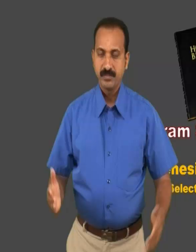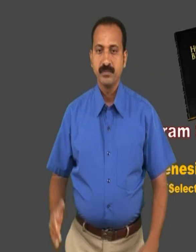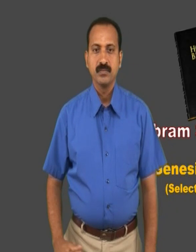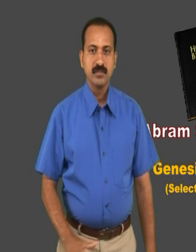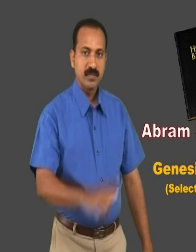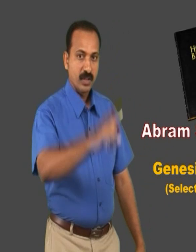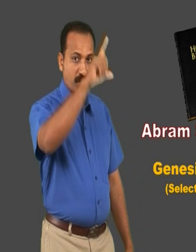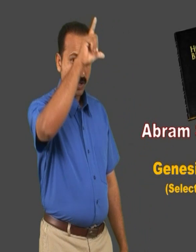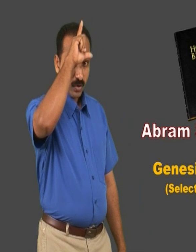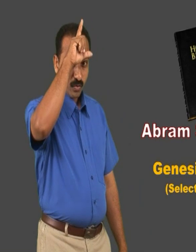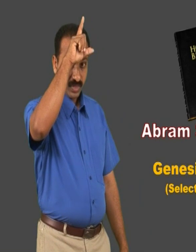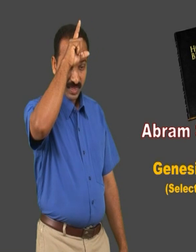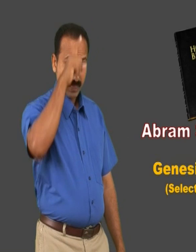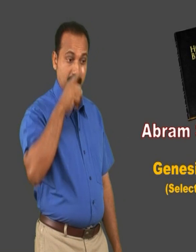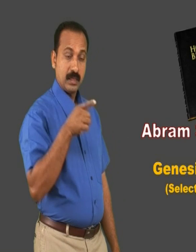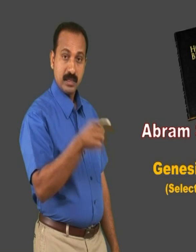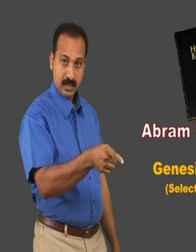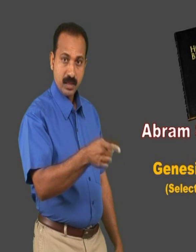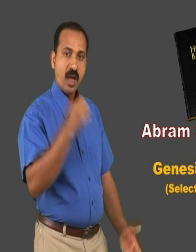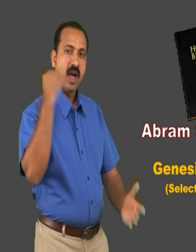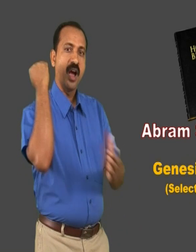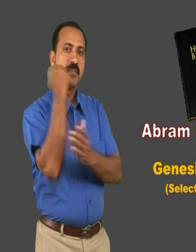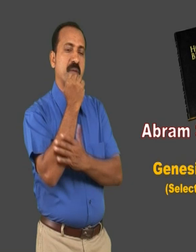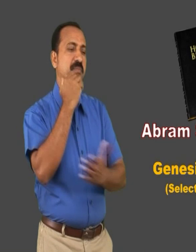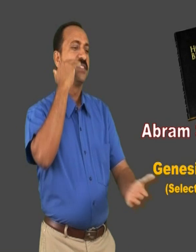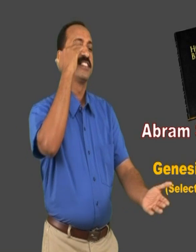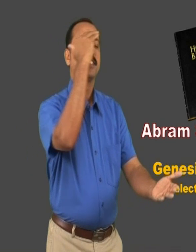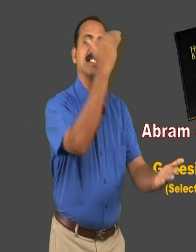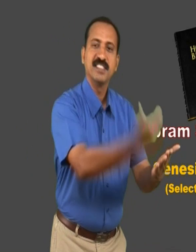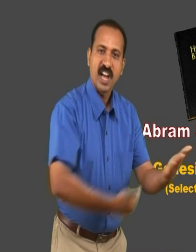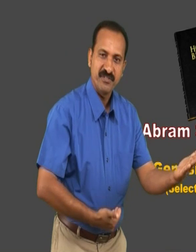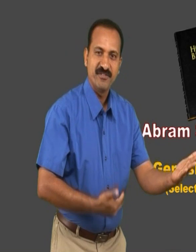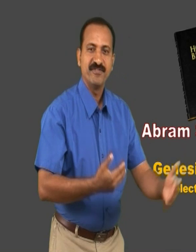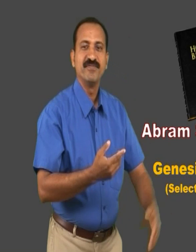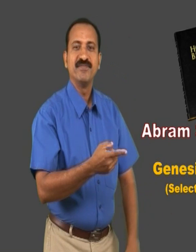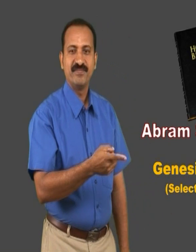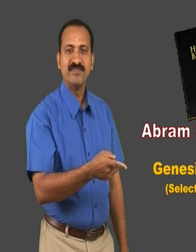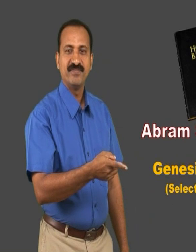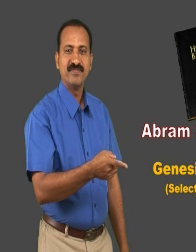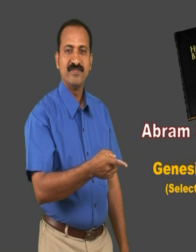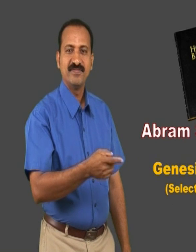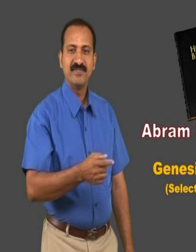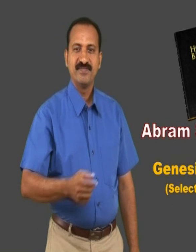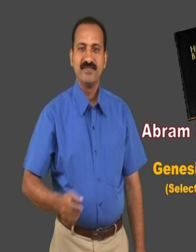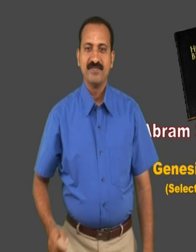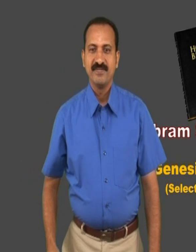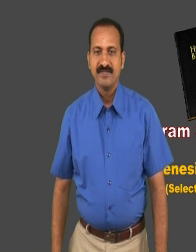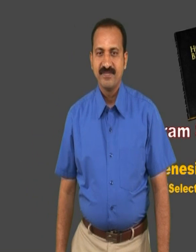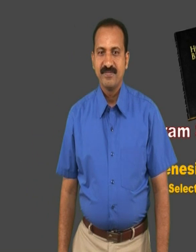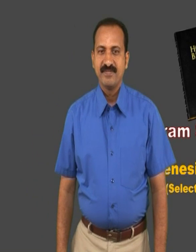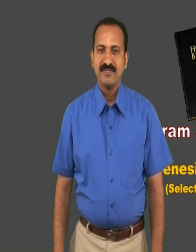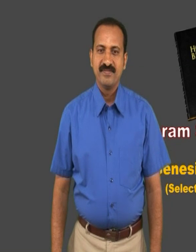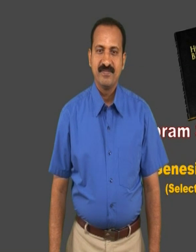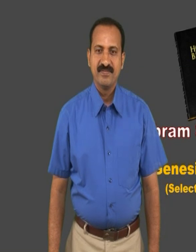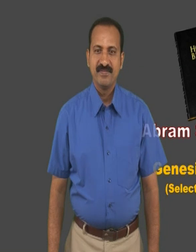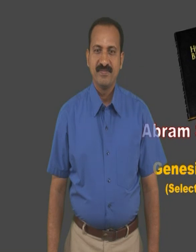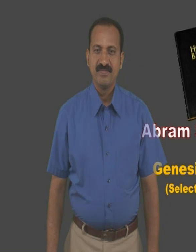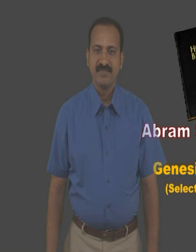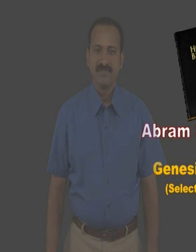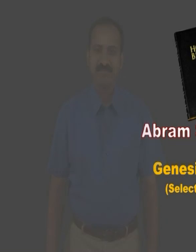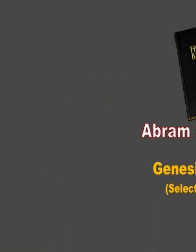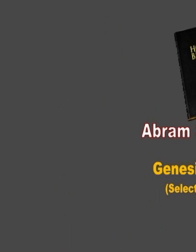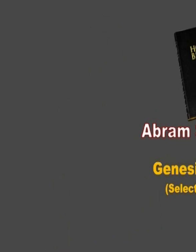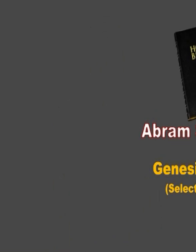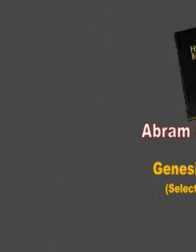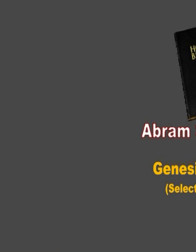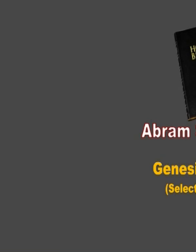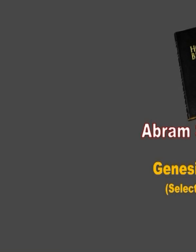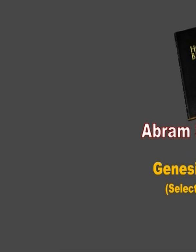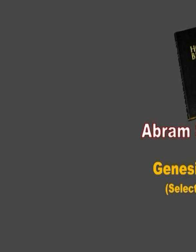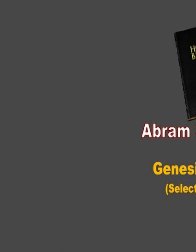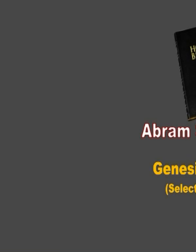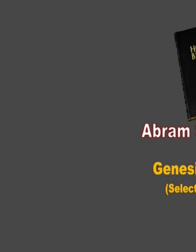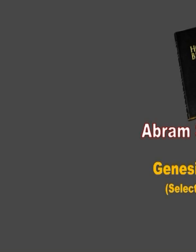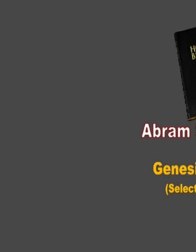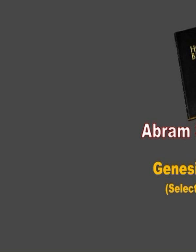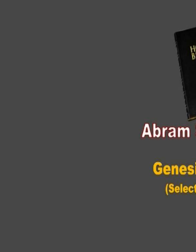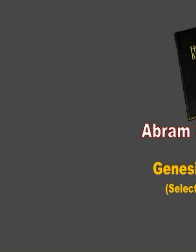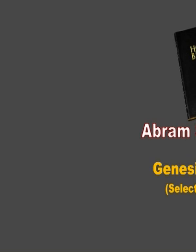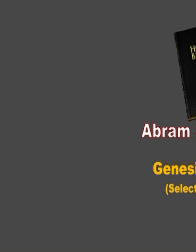Abram save Lot